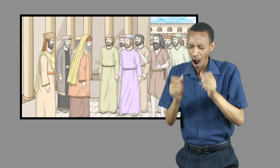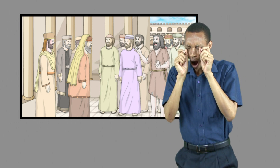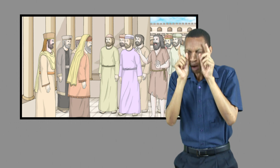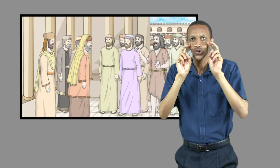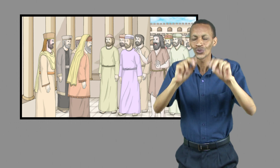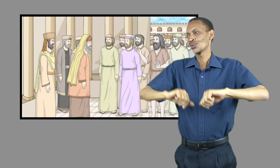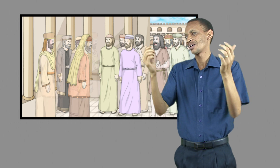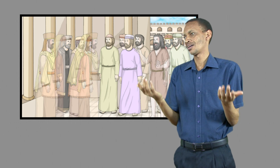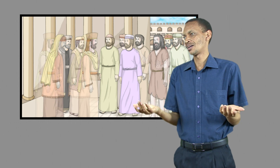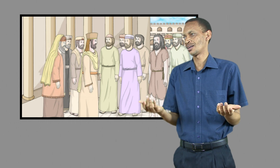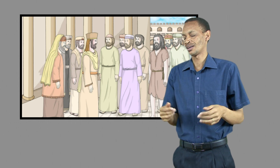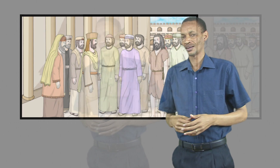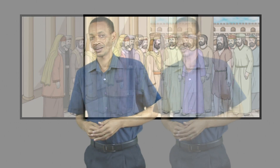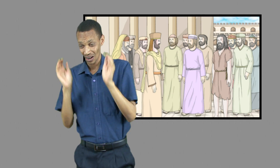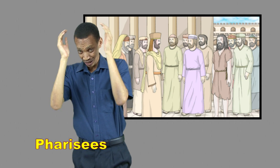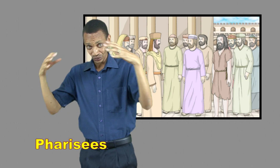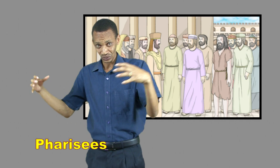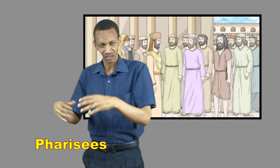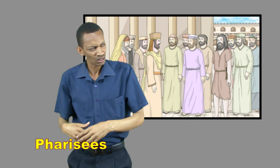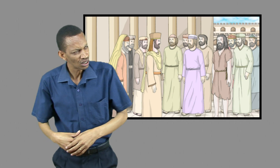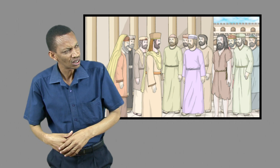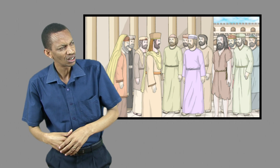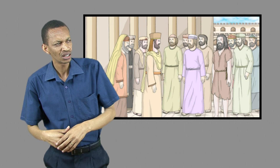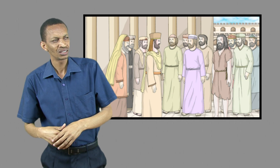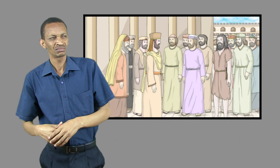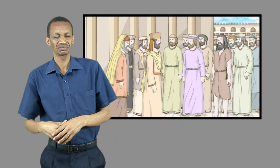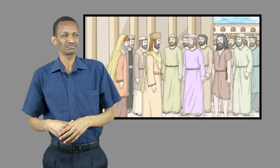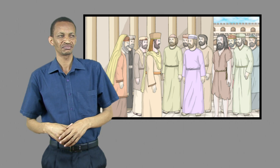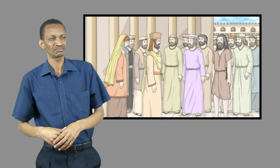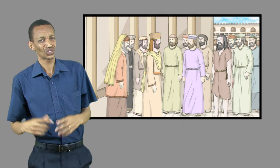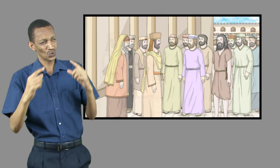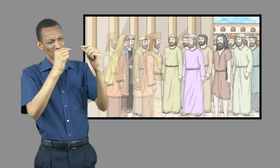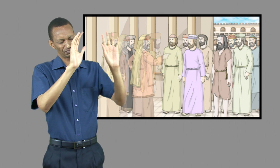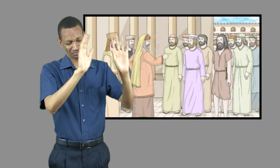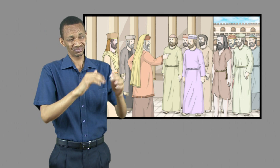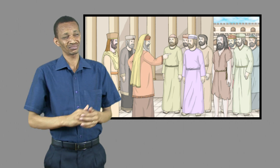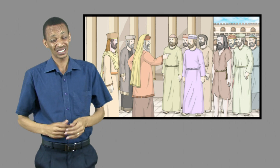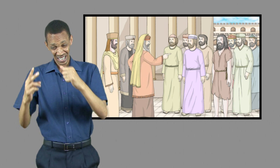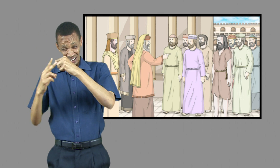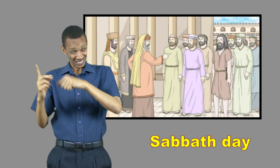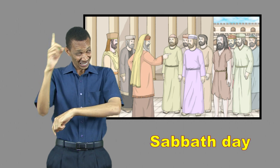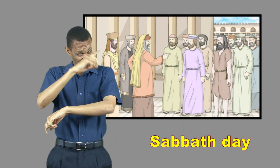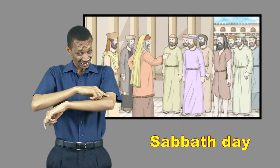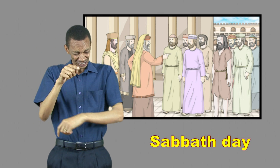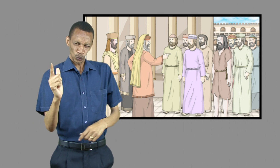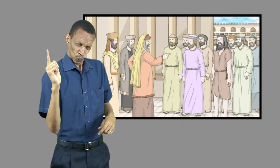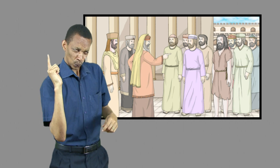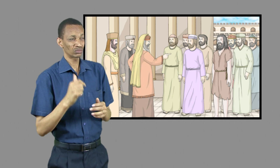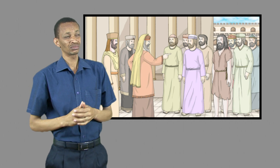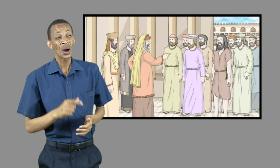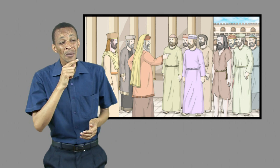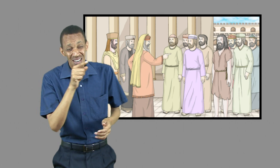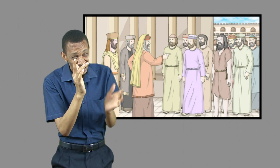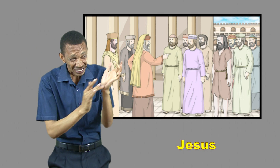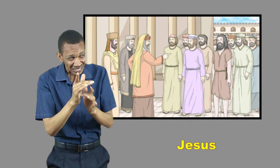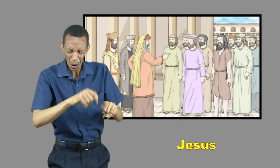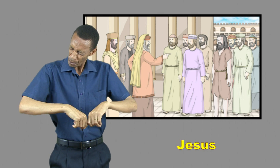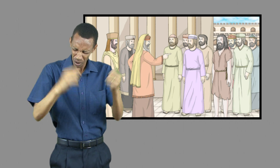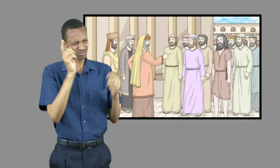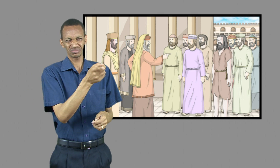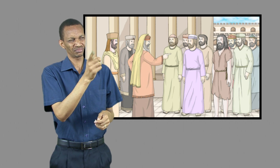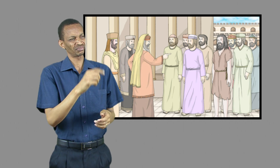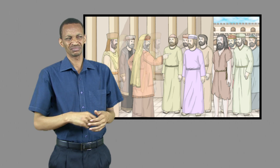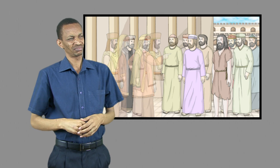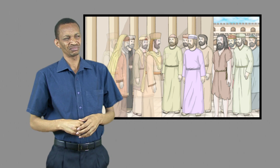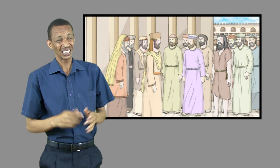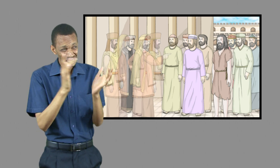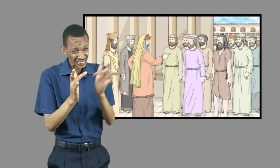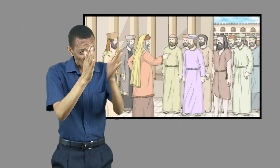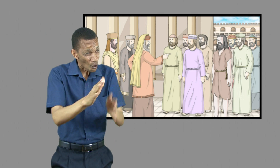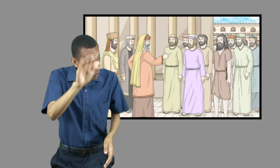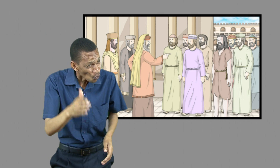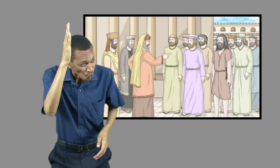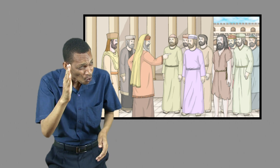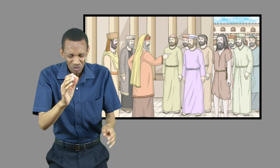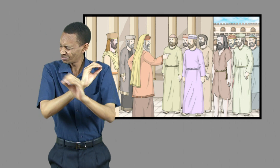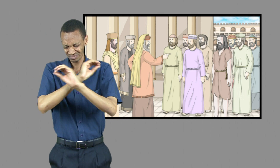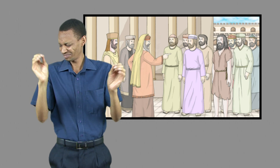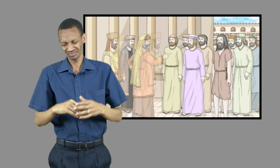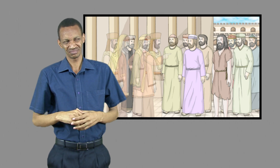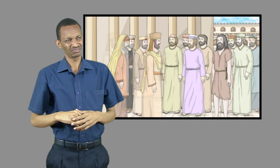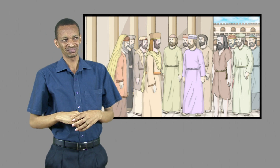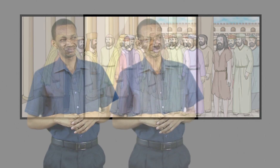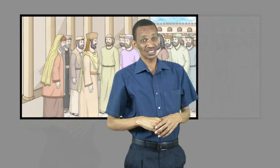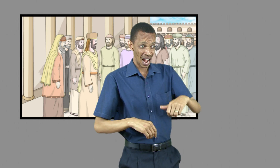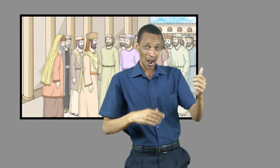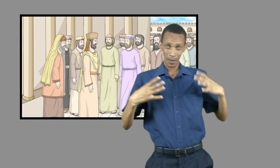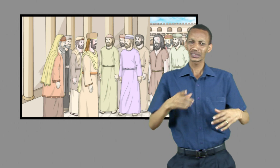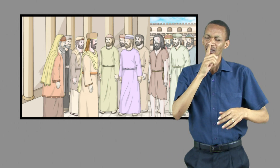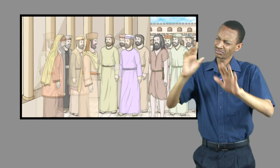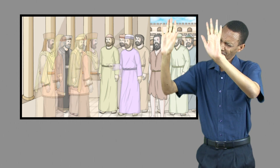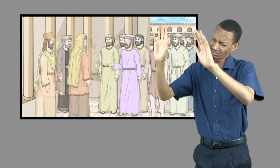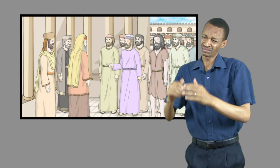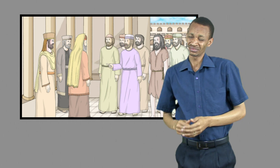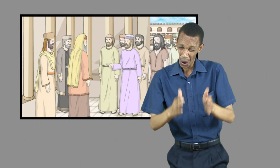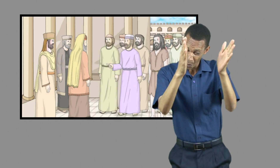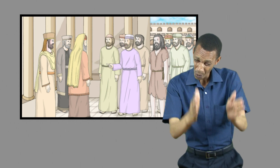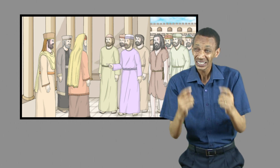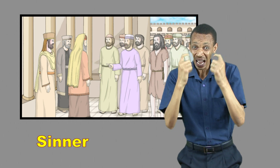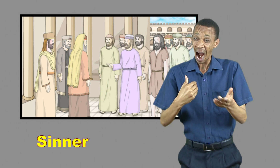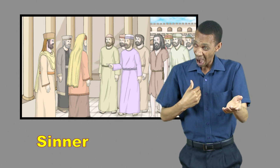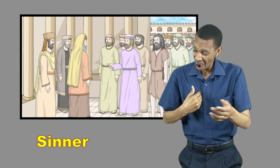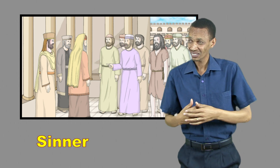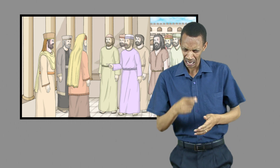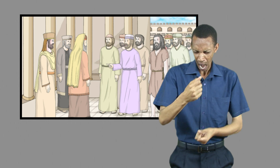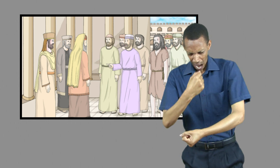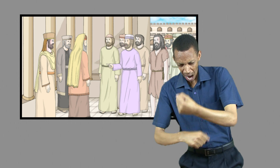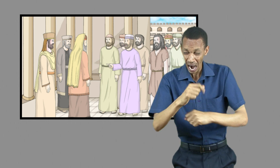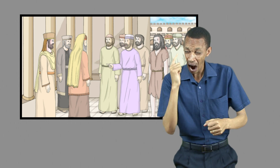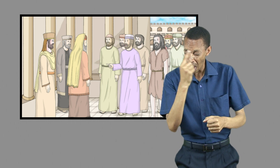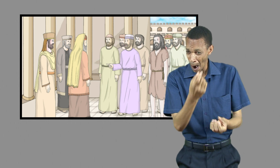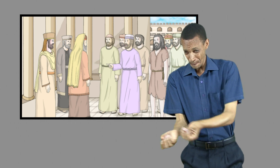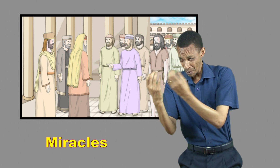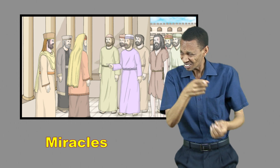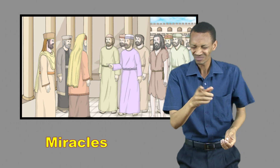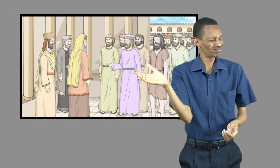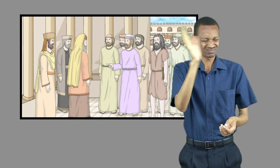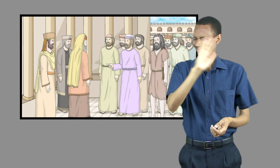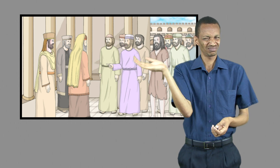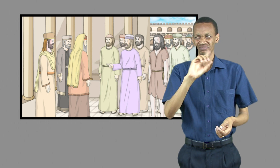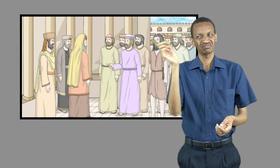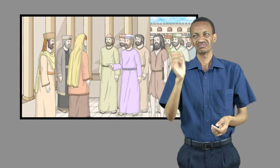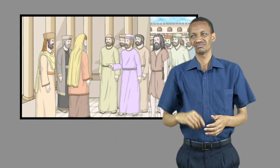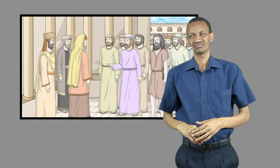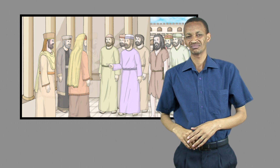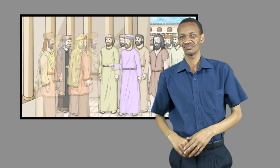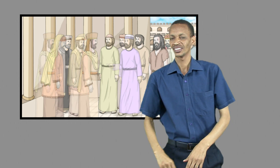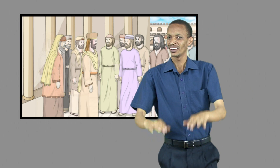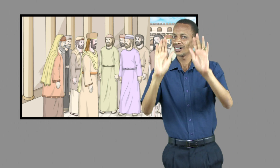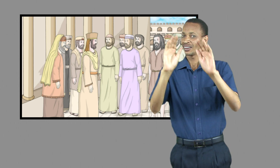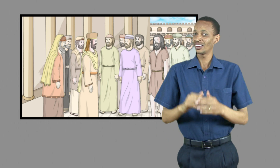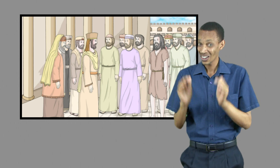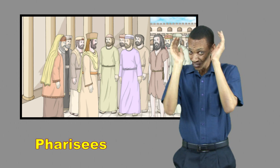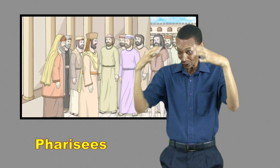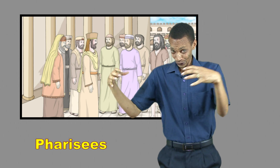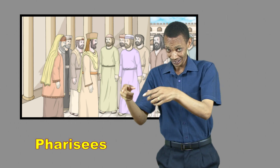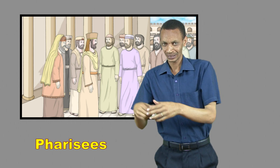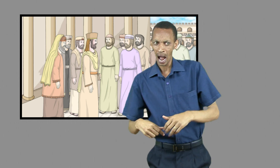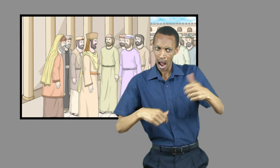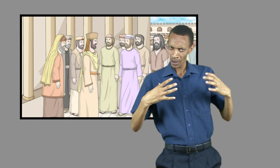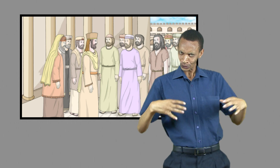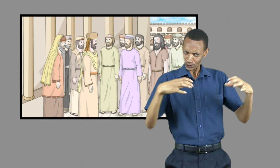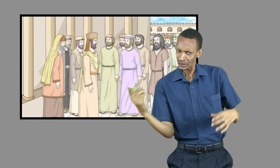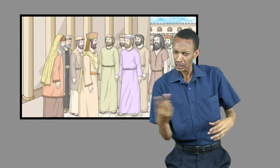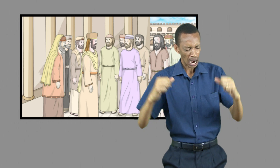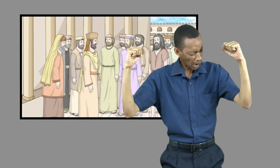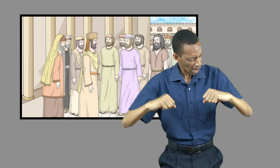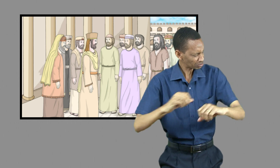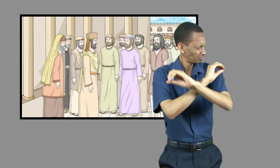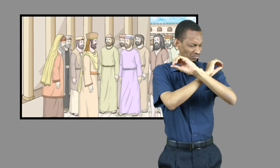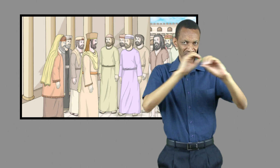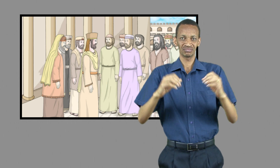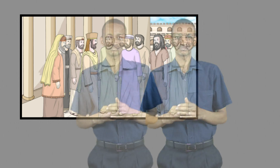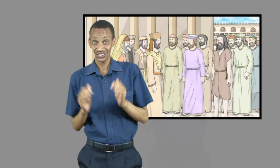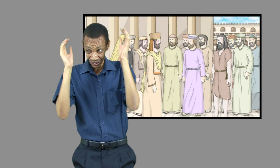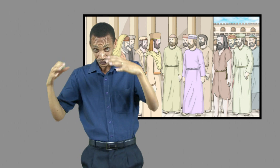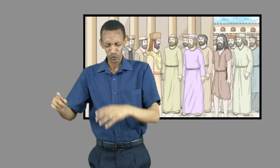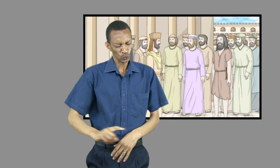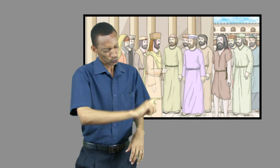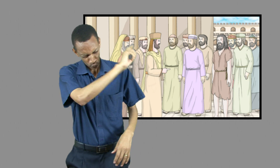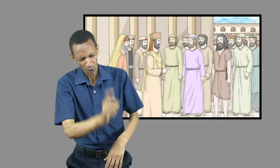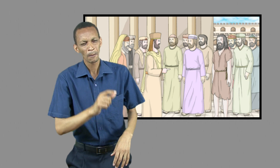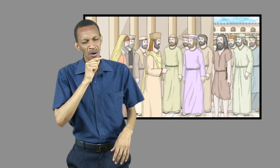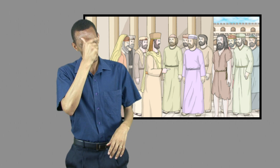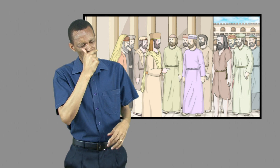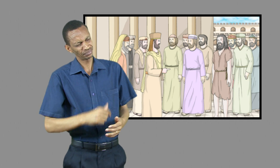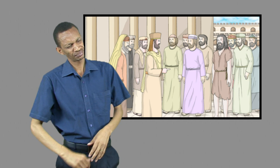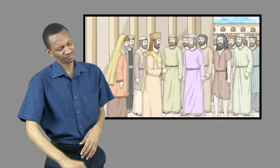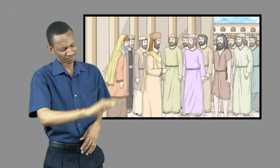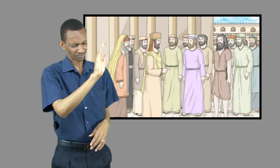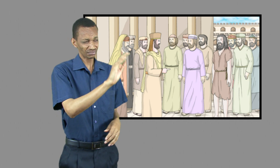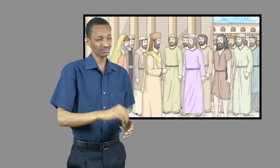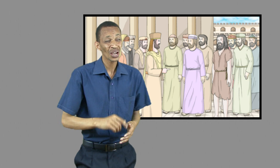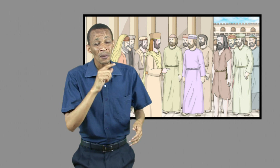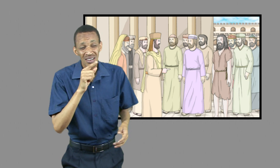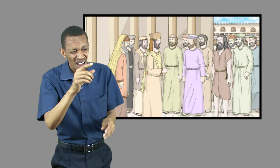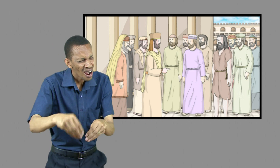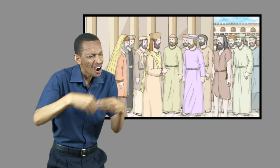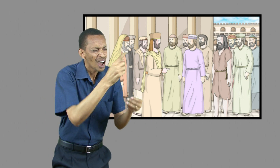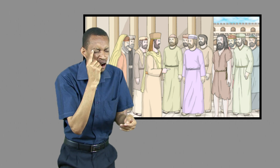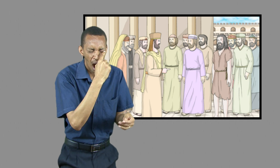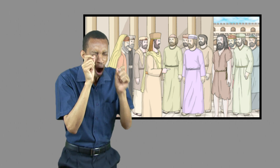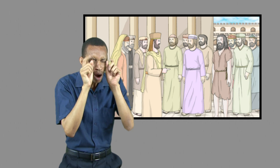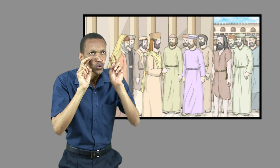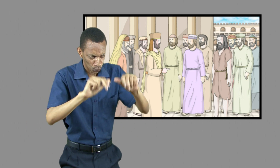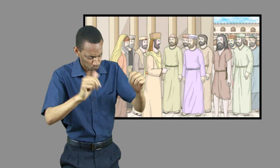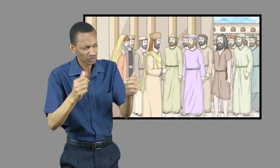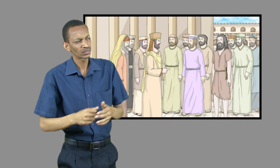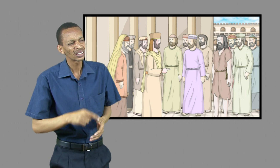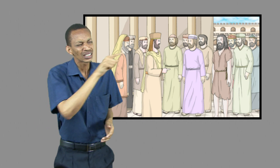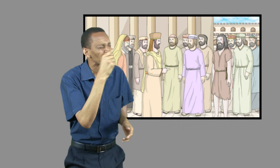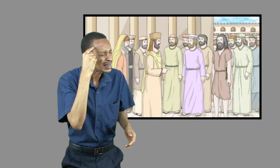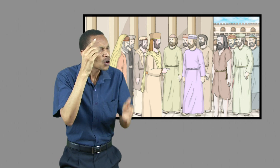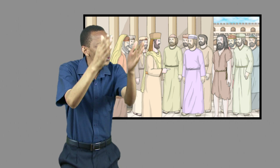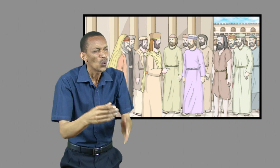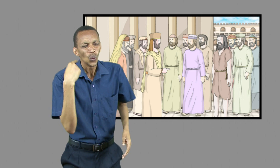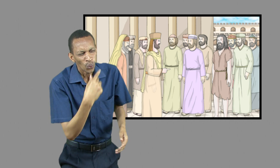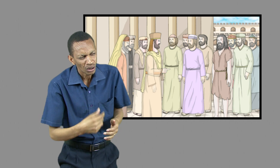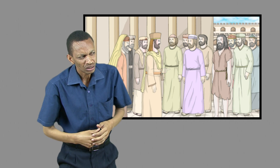Because of this, some of the Pharisees said, “This man is not from God, for He does not keep the Sabbath.” But others said, “How can a sinful man perform such signs?” And there was division among them.